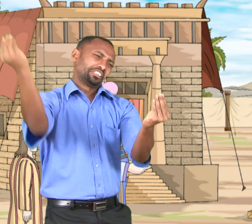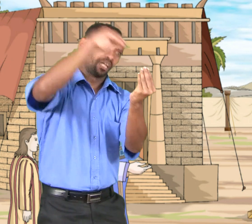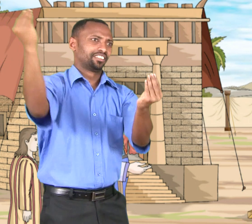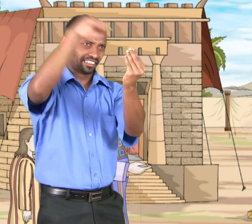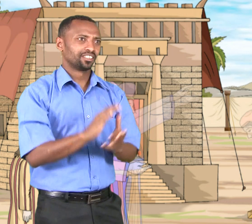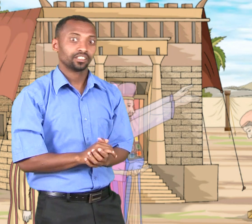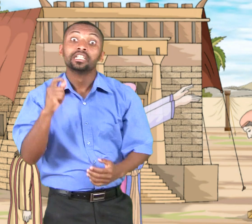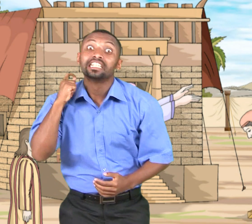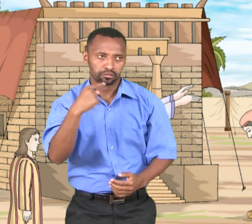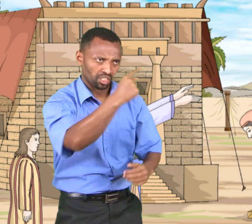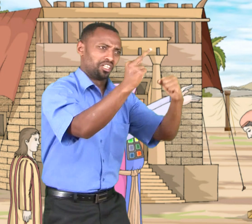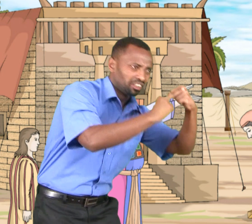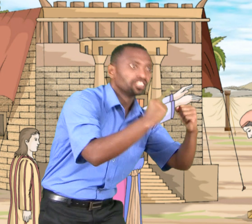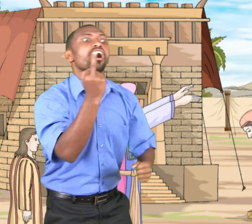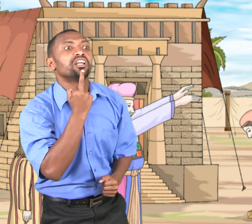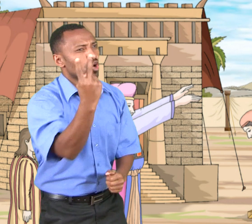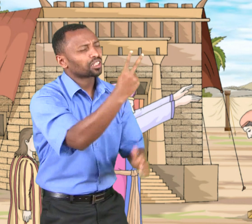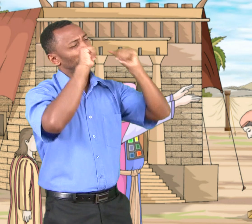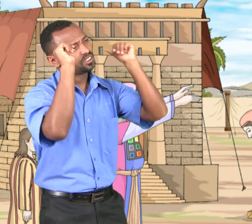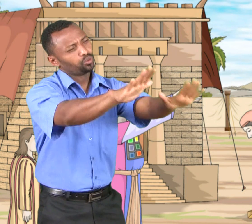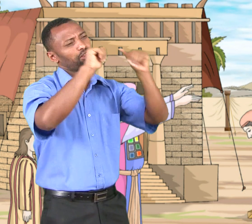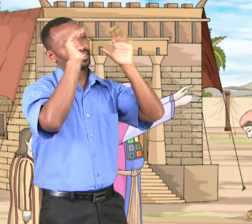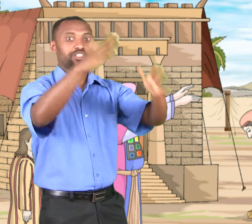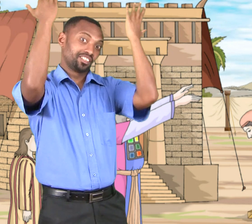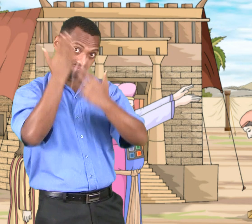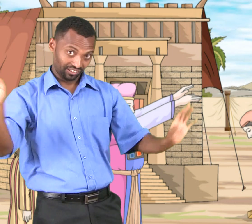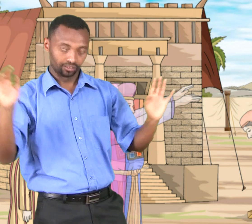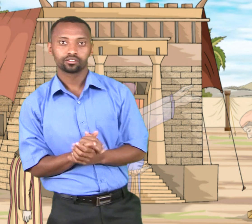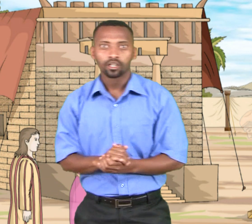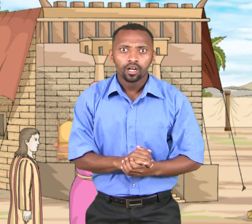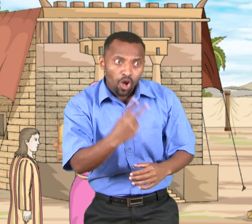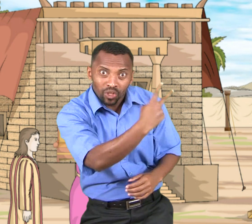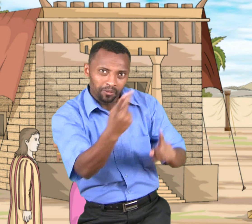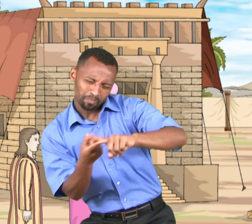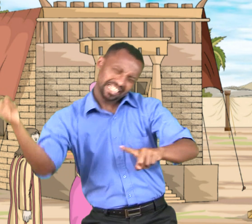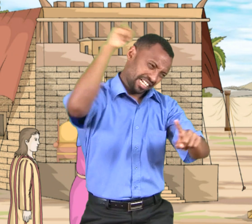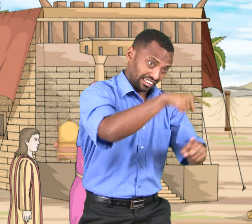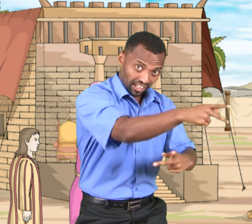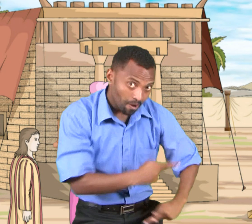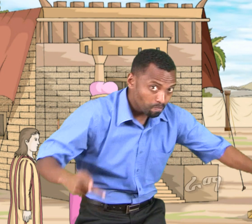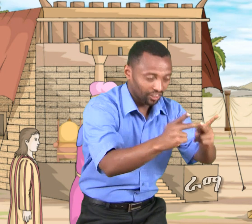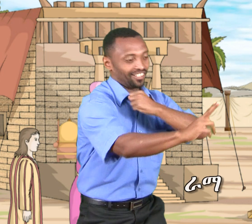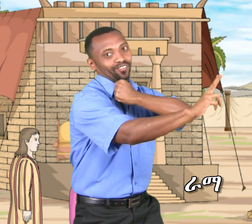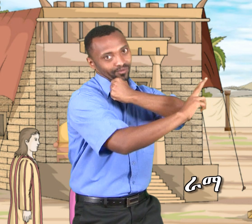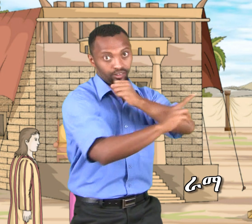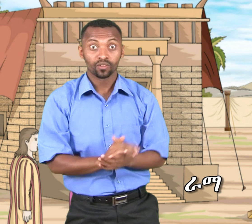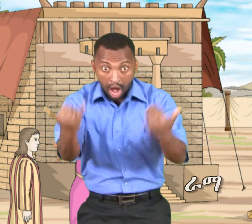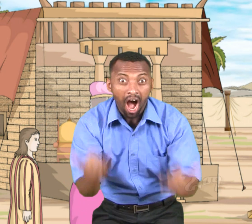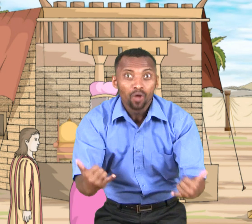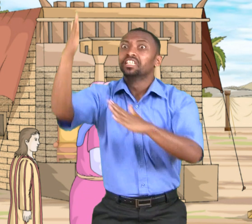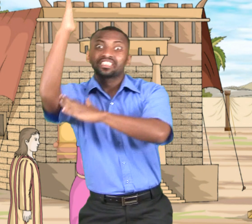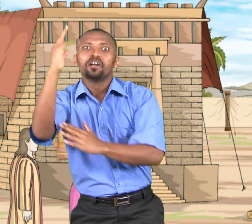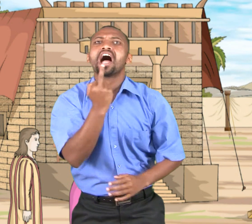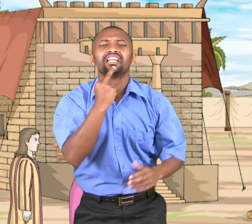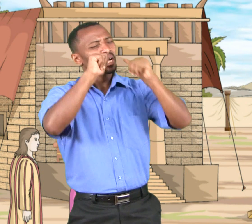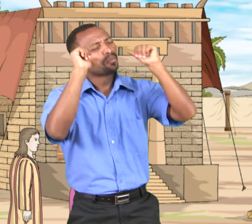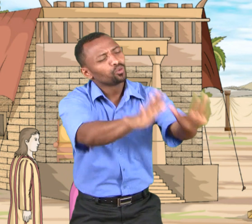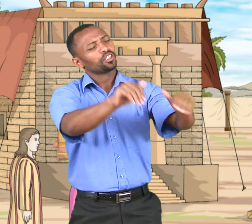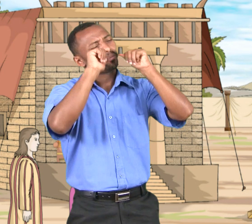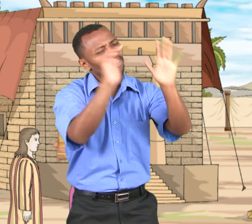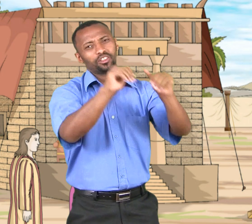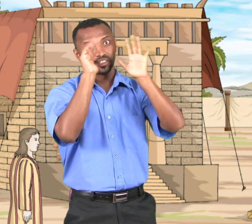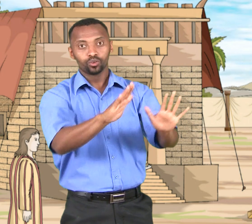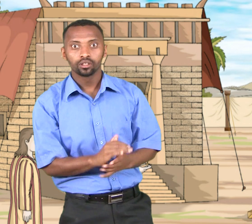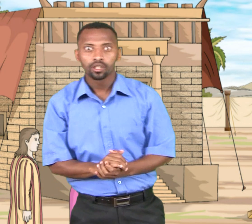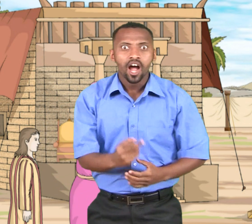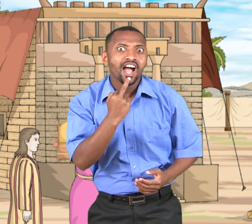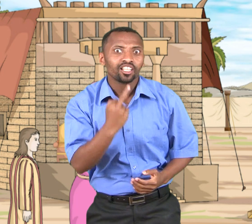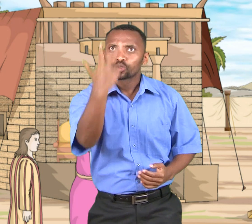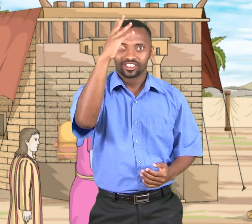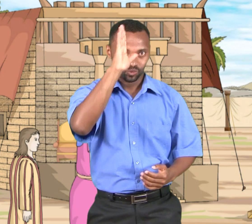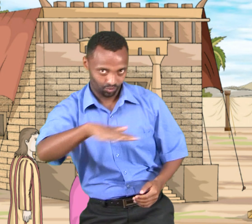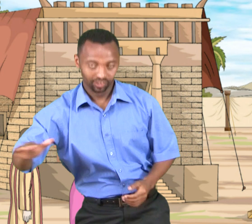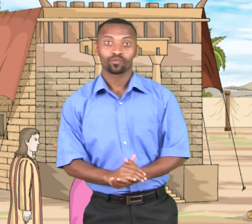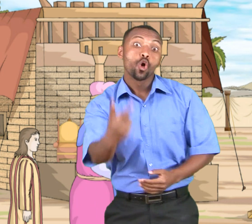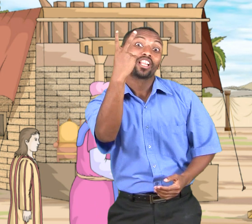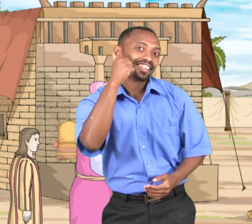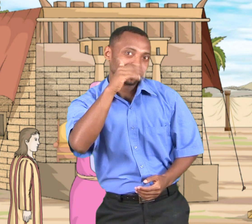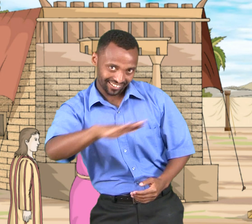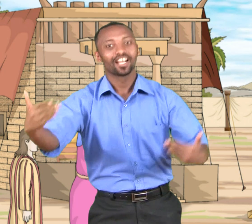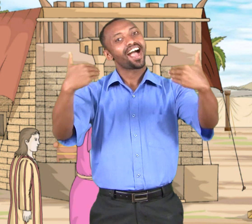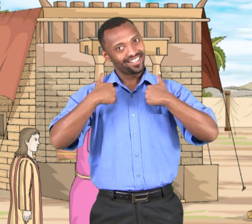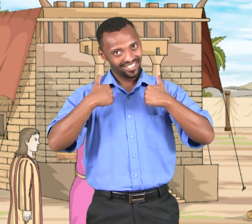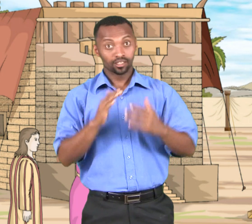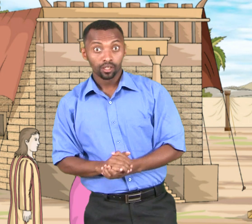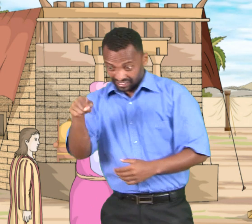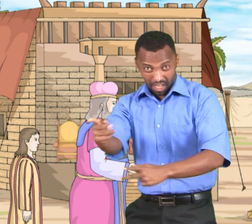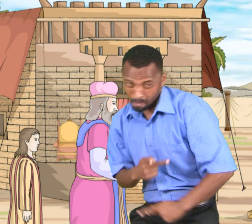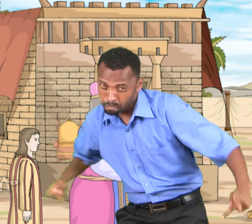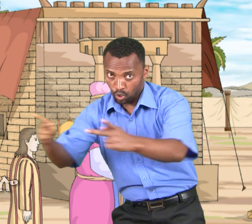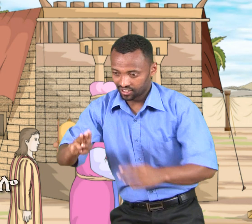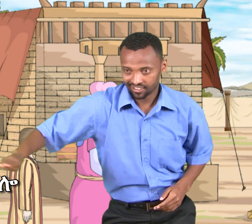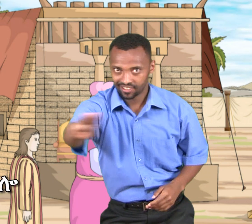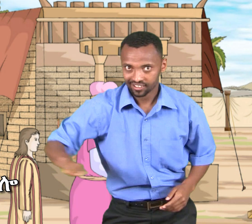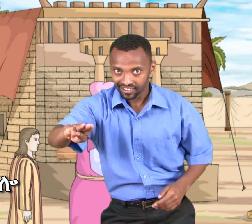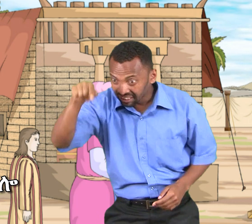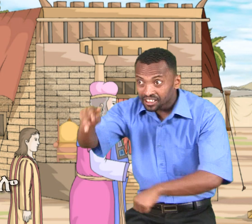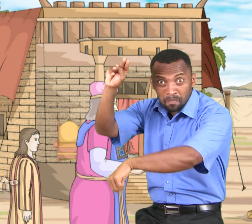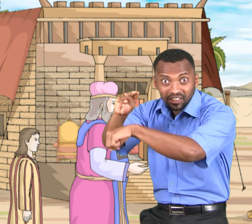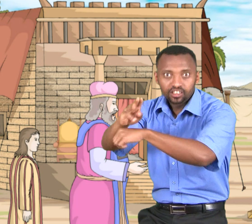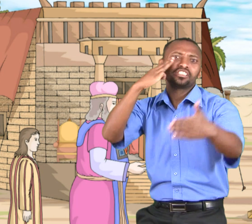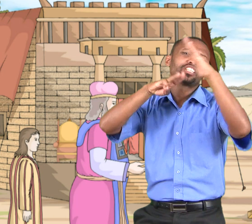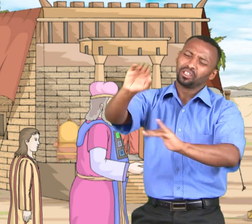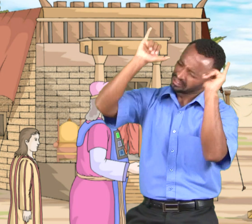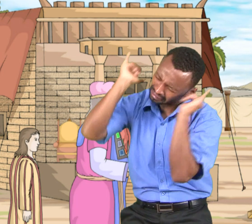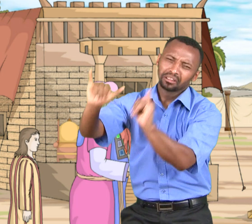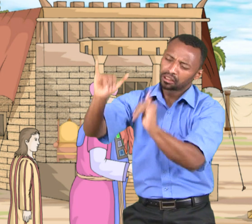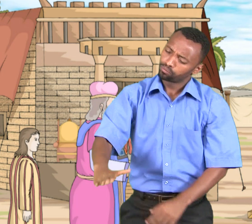So the LORD attended to Hannah, and she conceived and gave birth to three sons and two daughters.